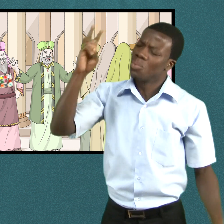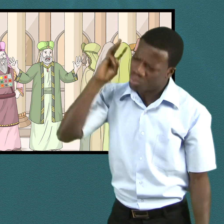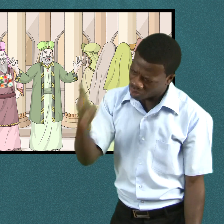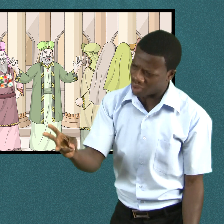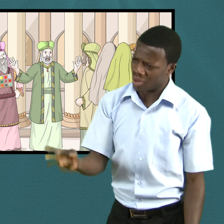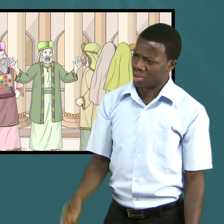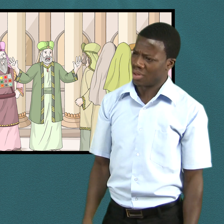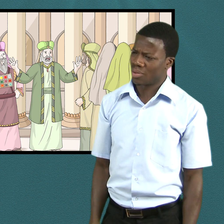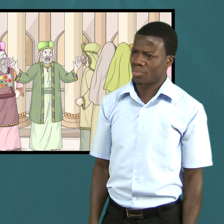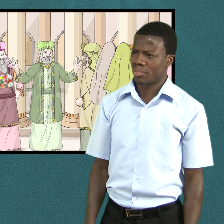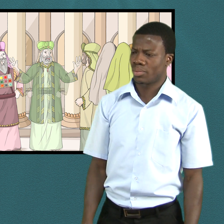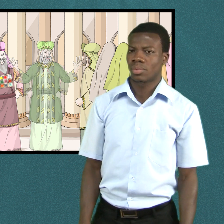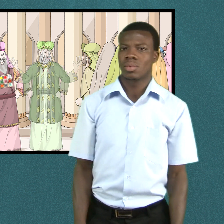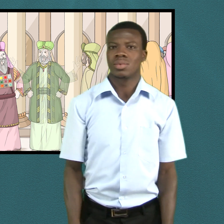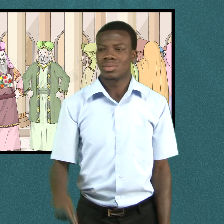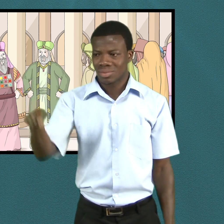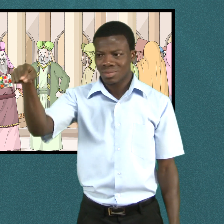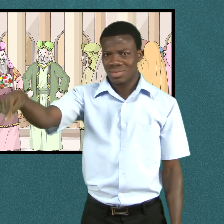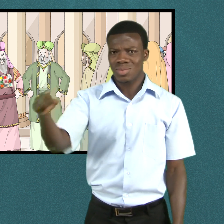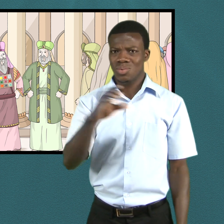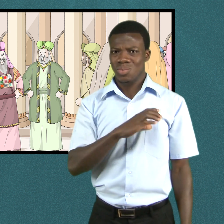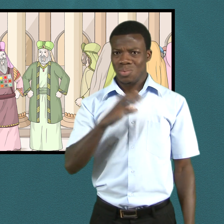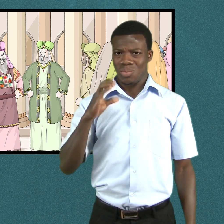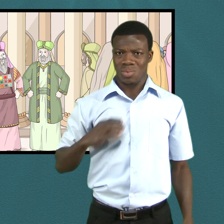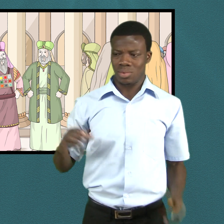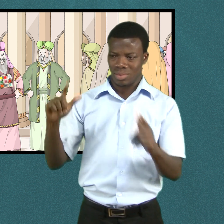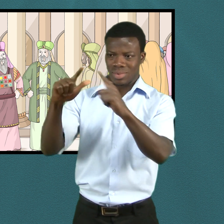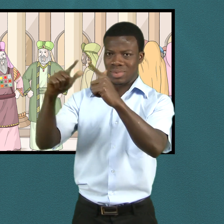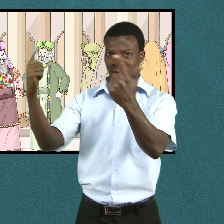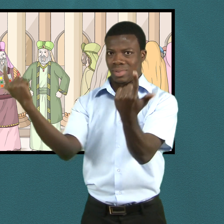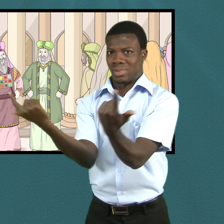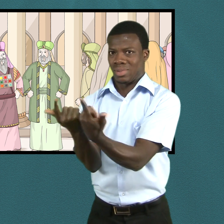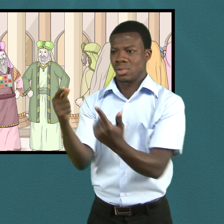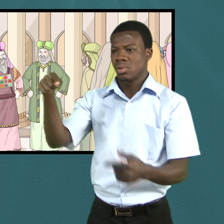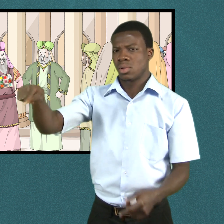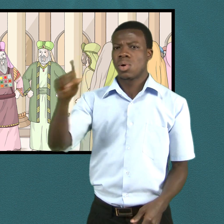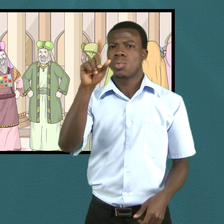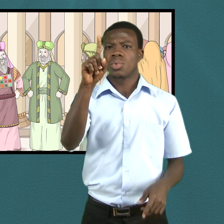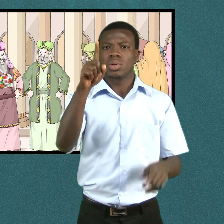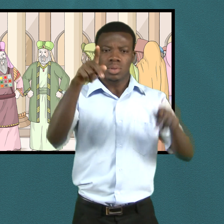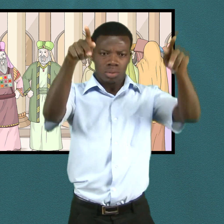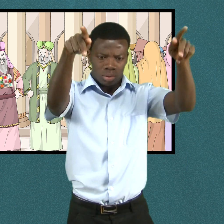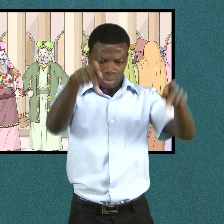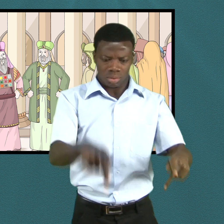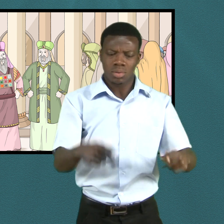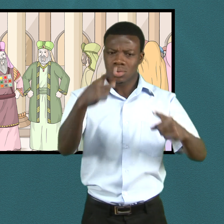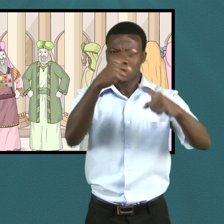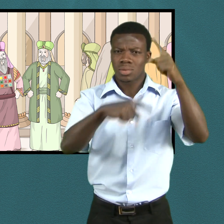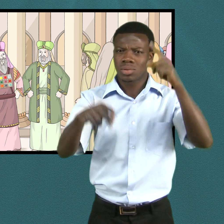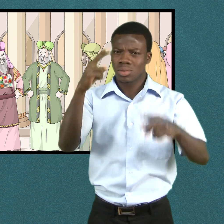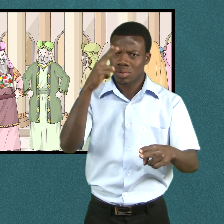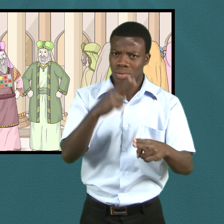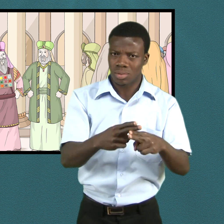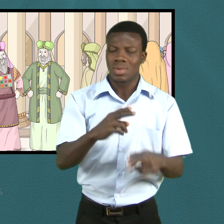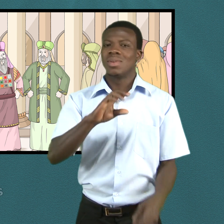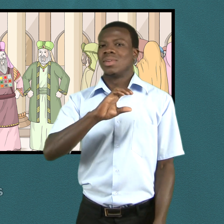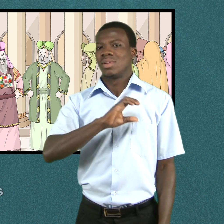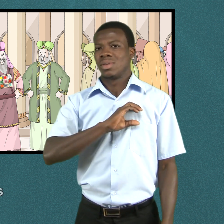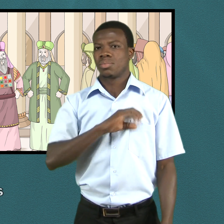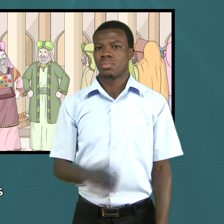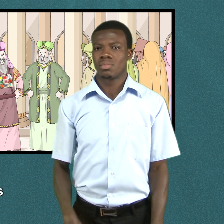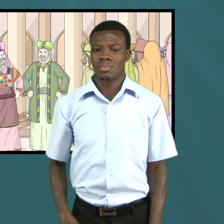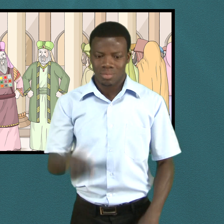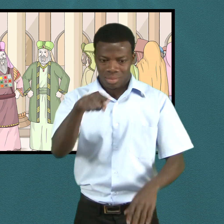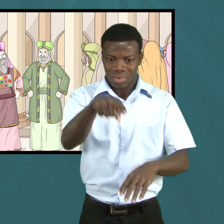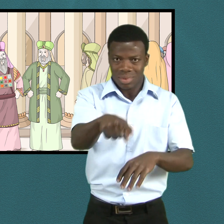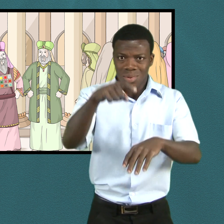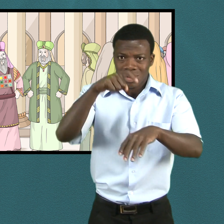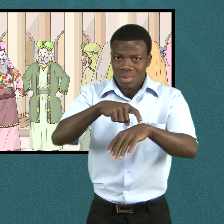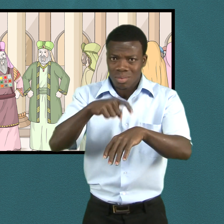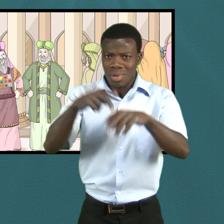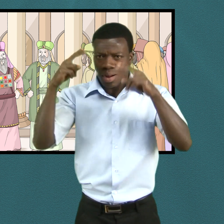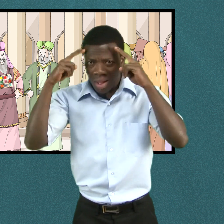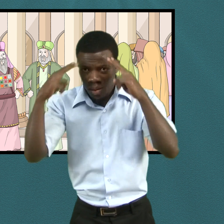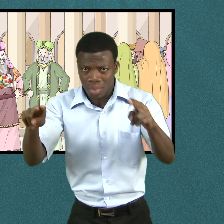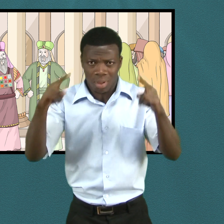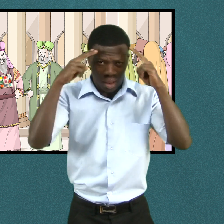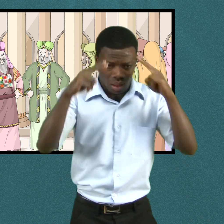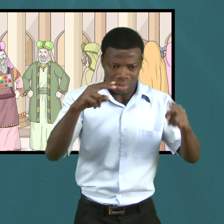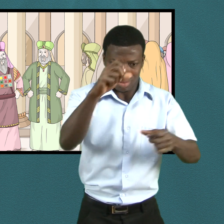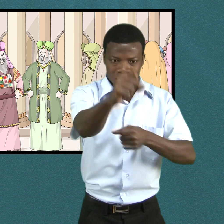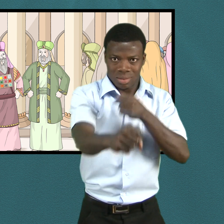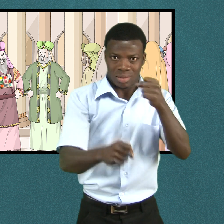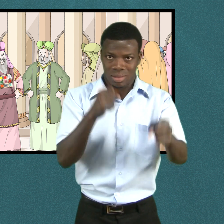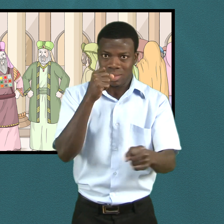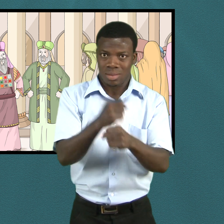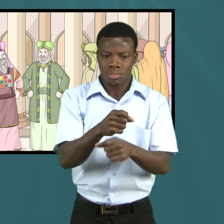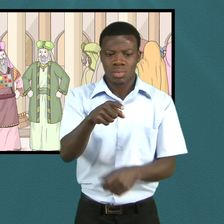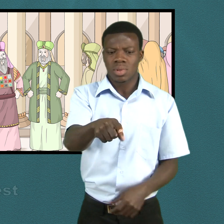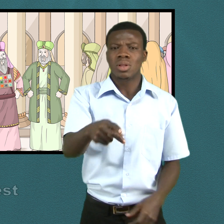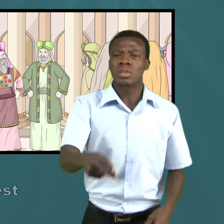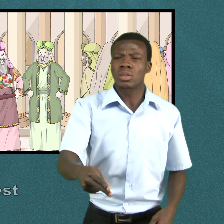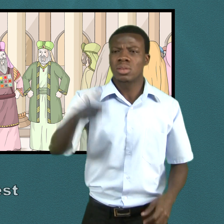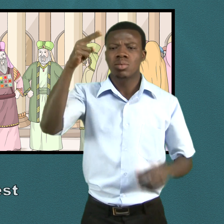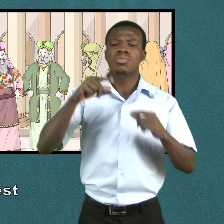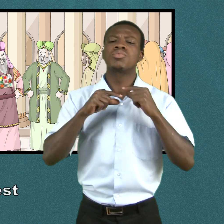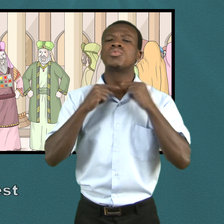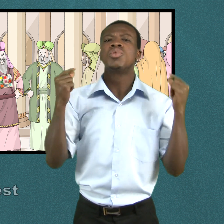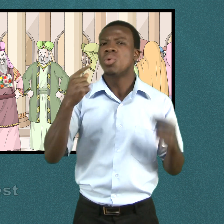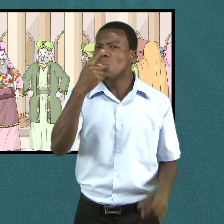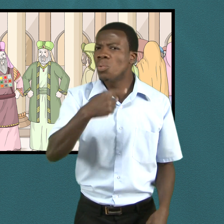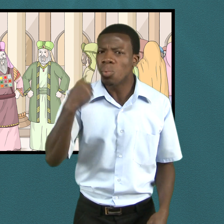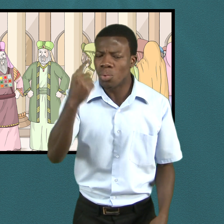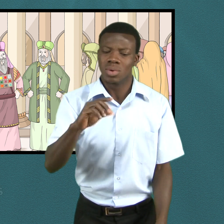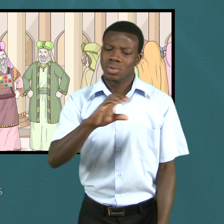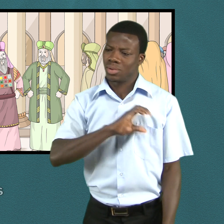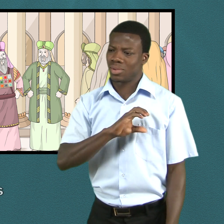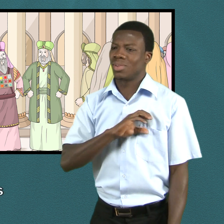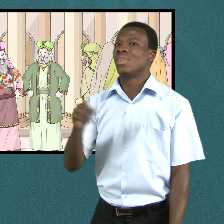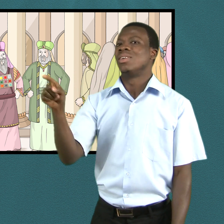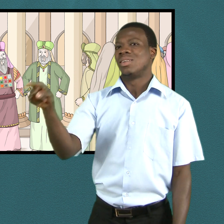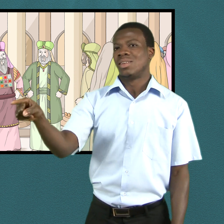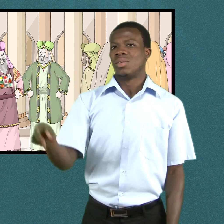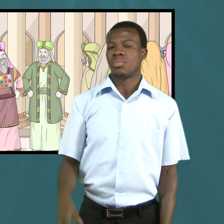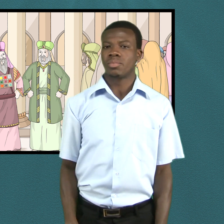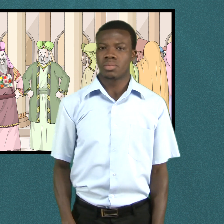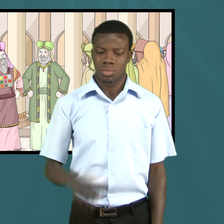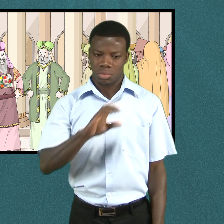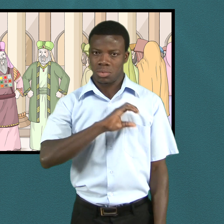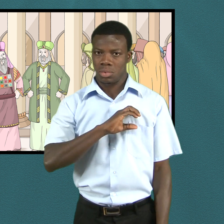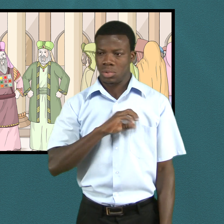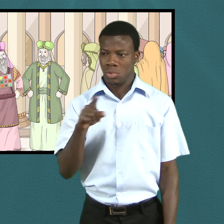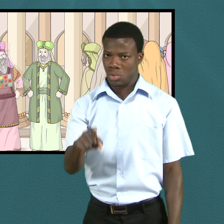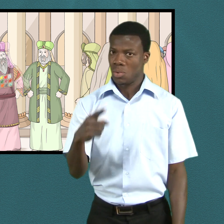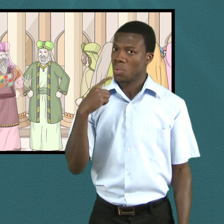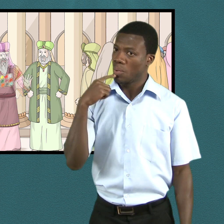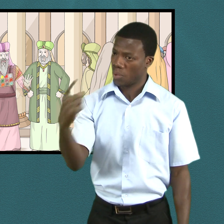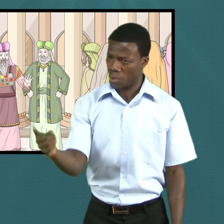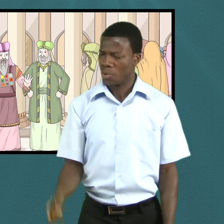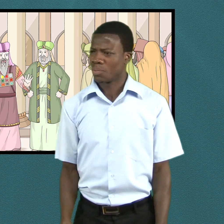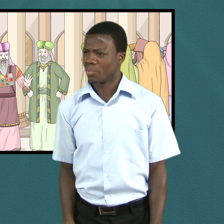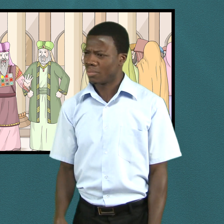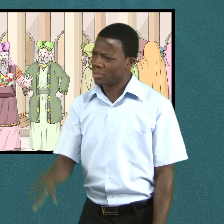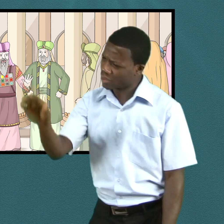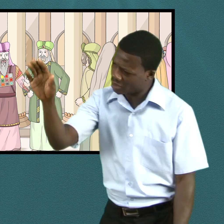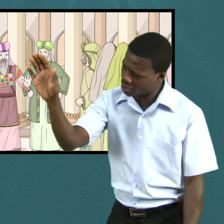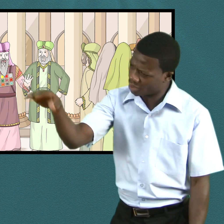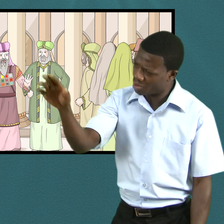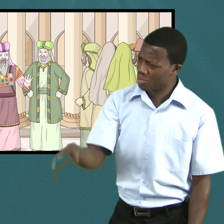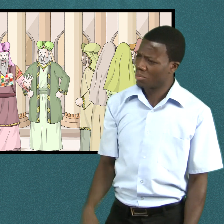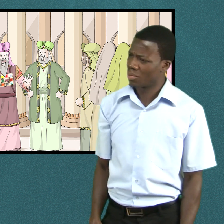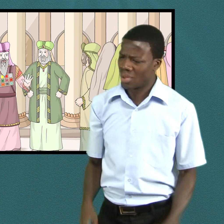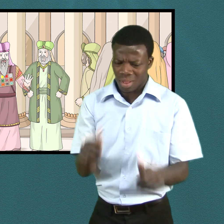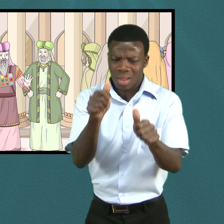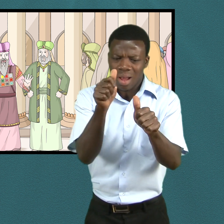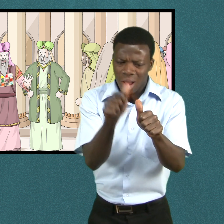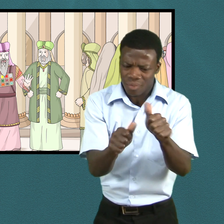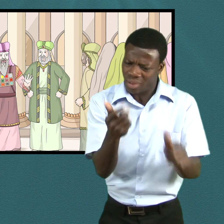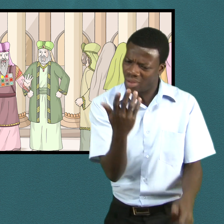But one of them, named Caiaphas, who was high priest that year, said to them, “You know nothing at all!